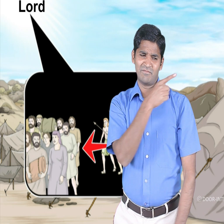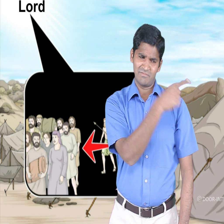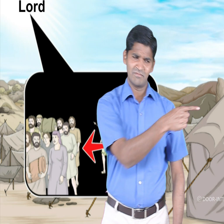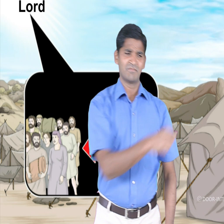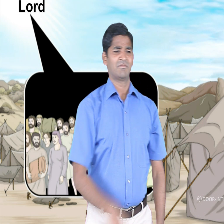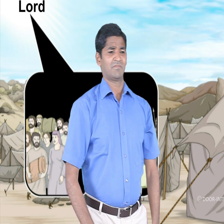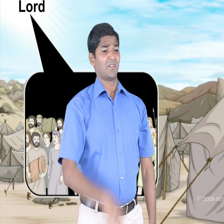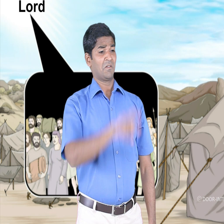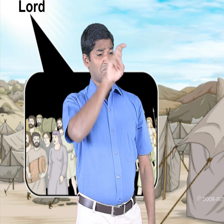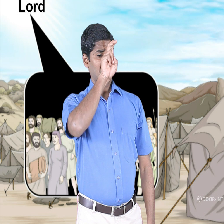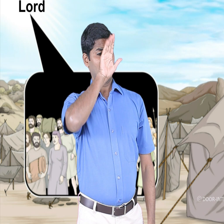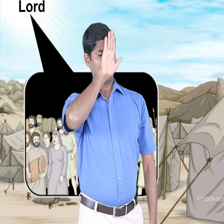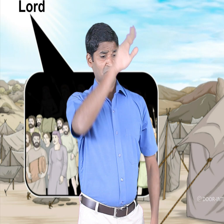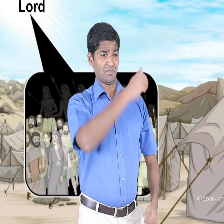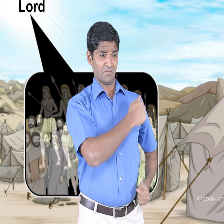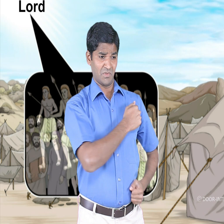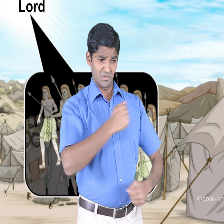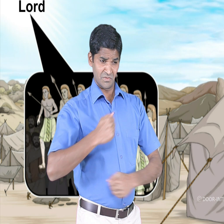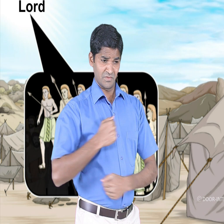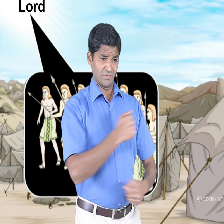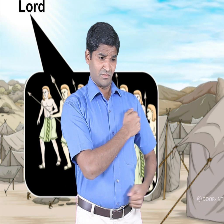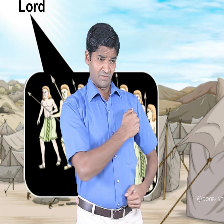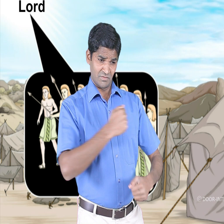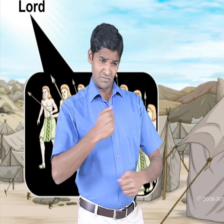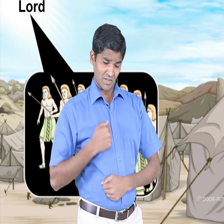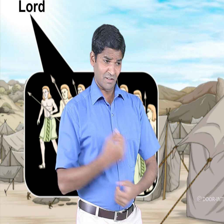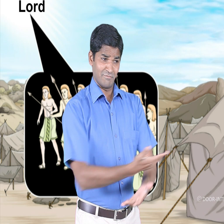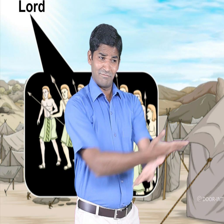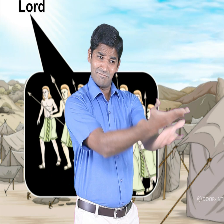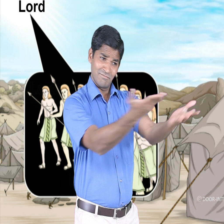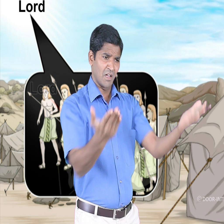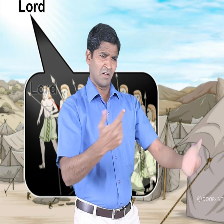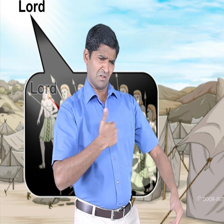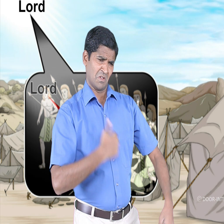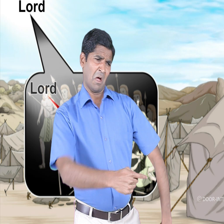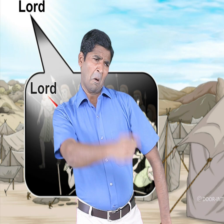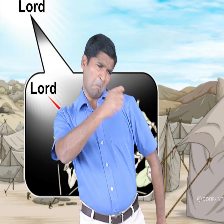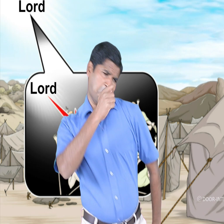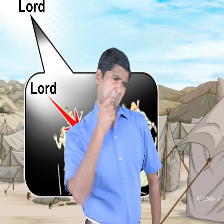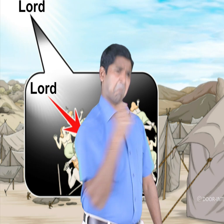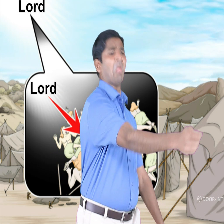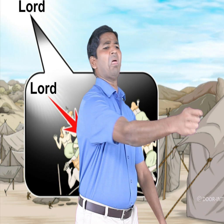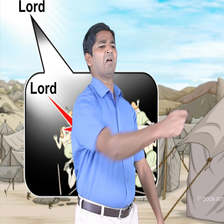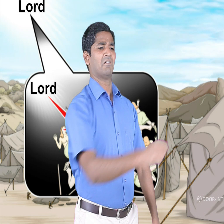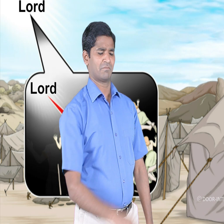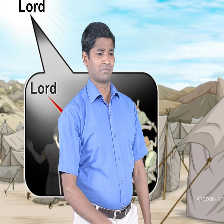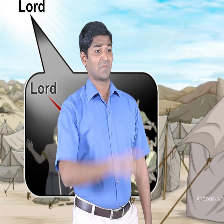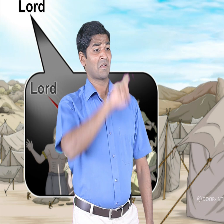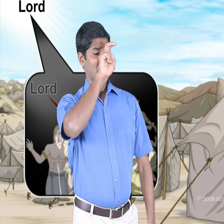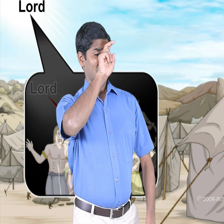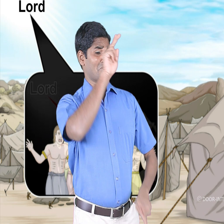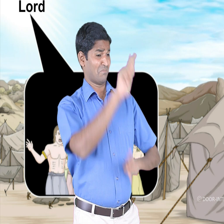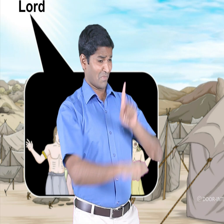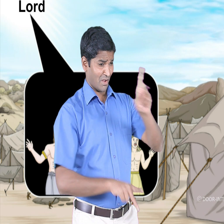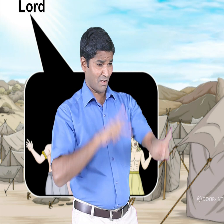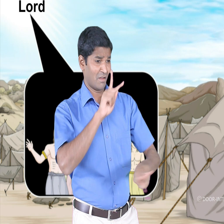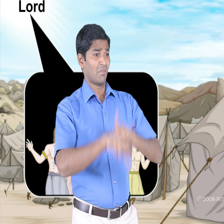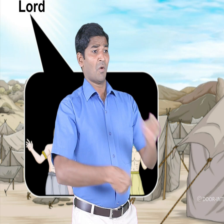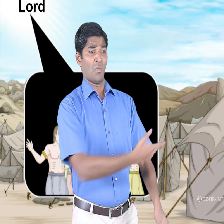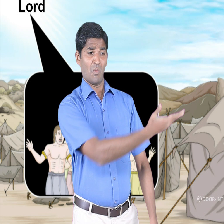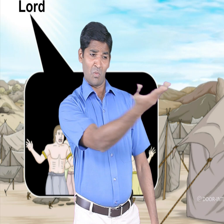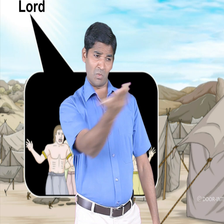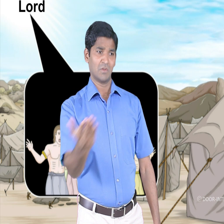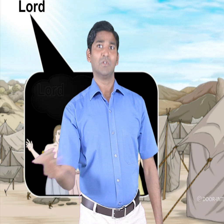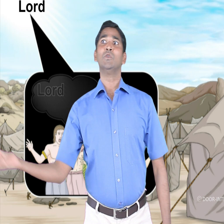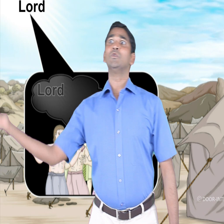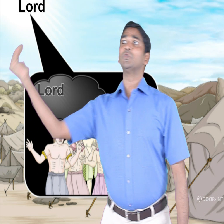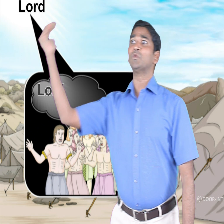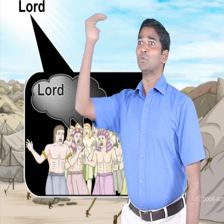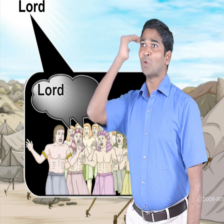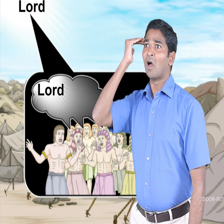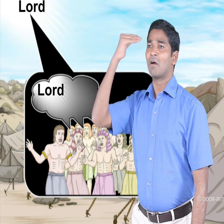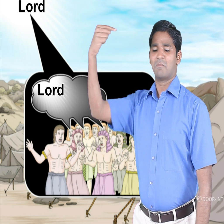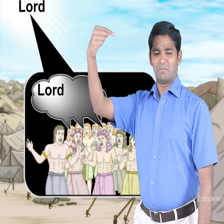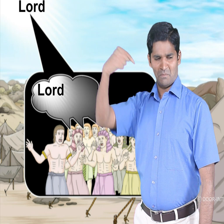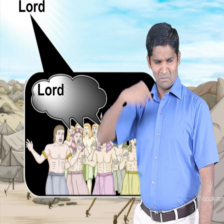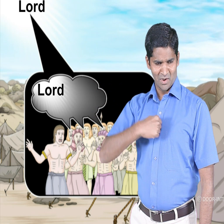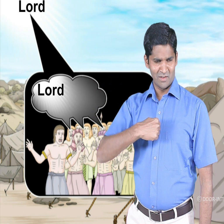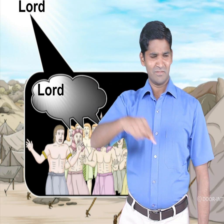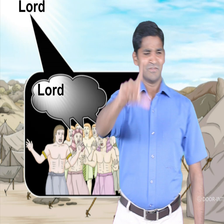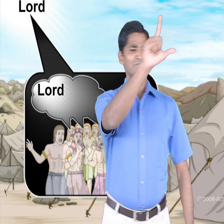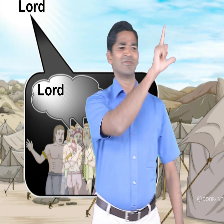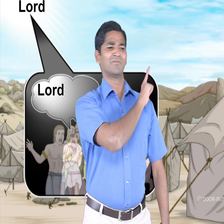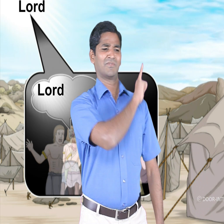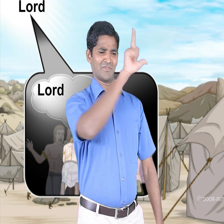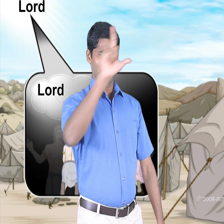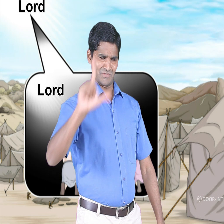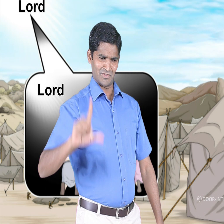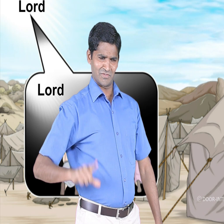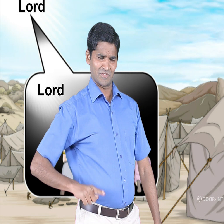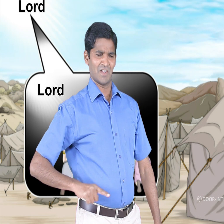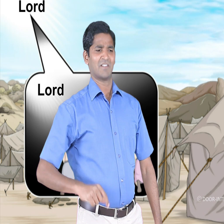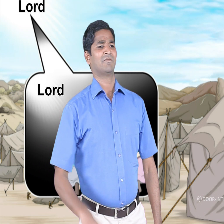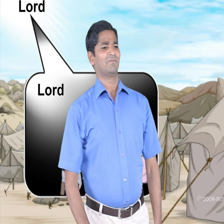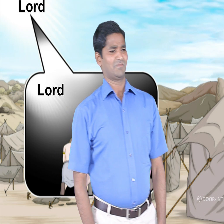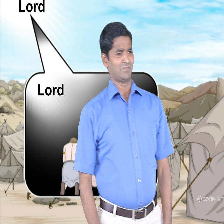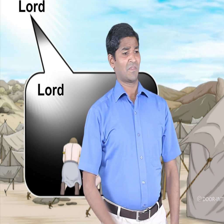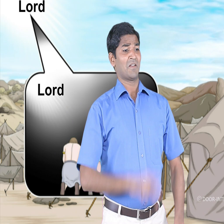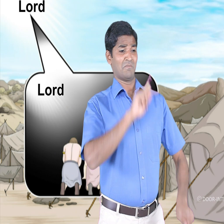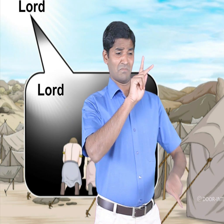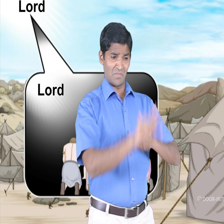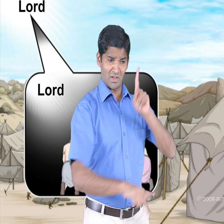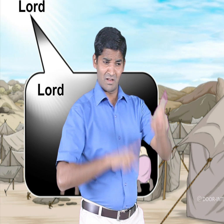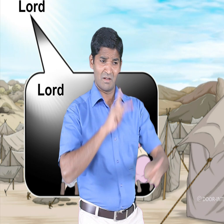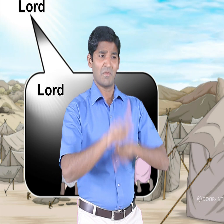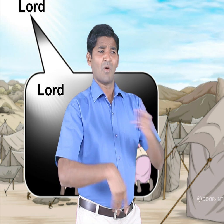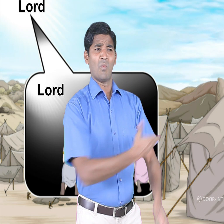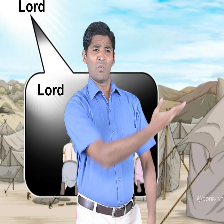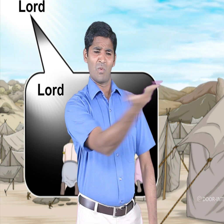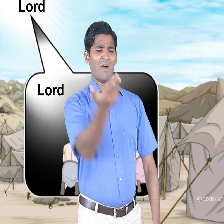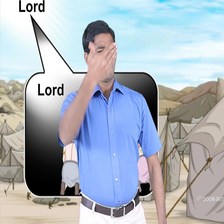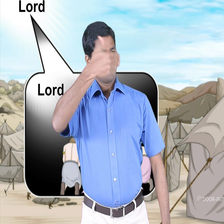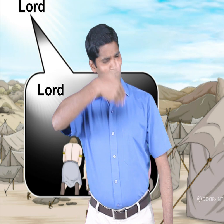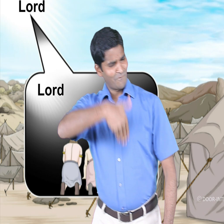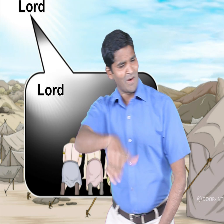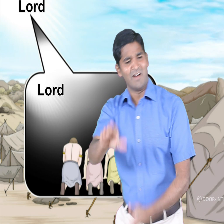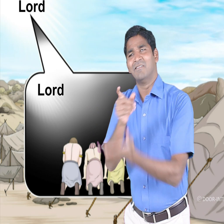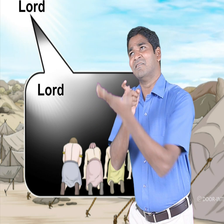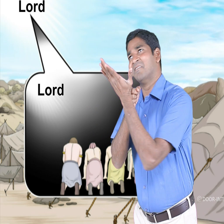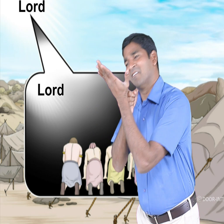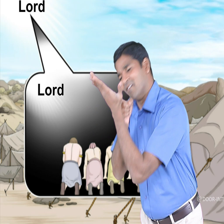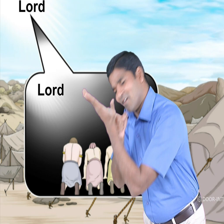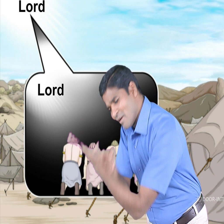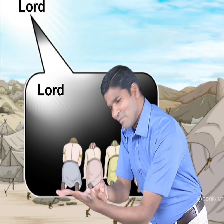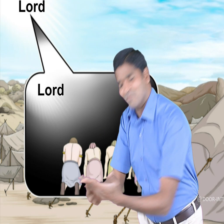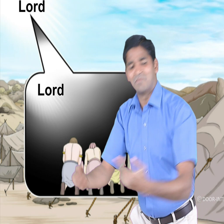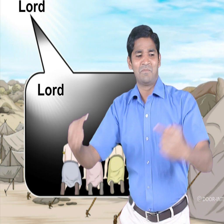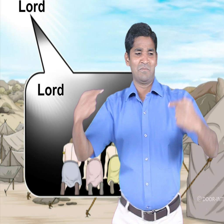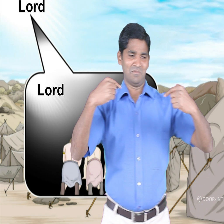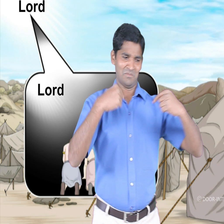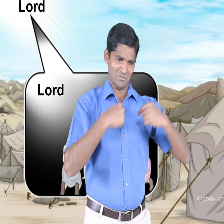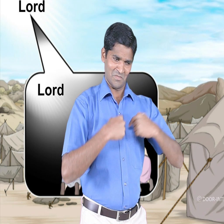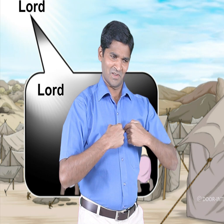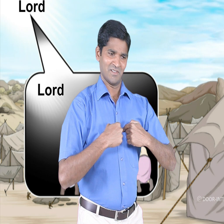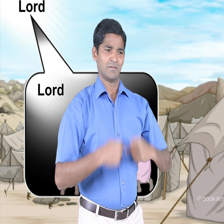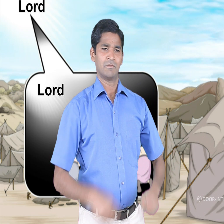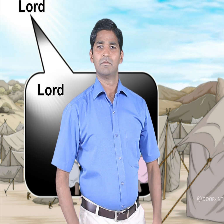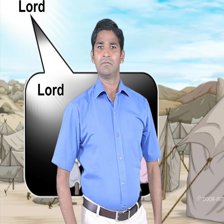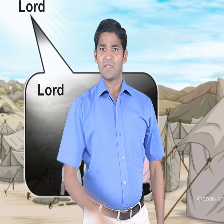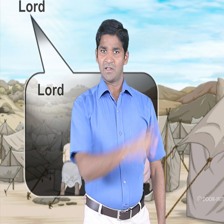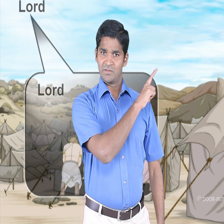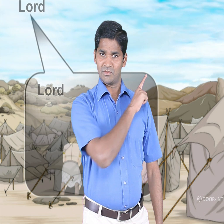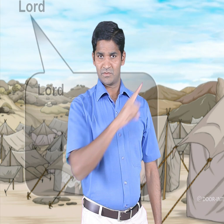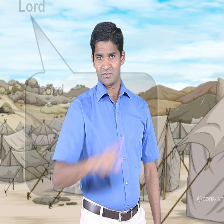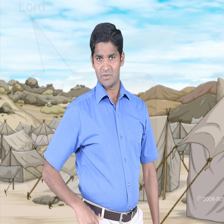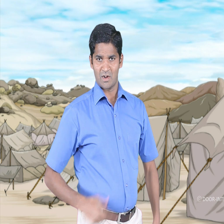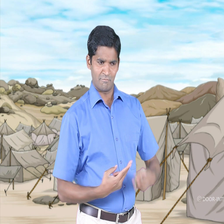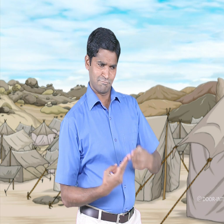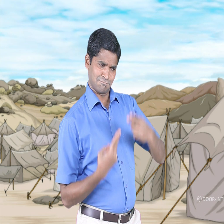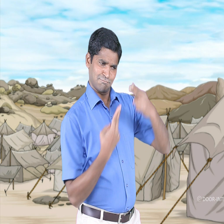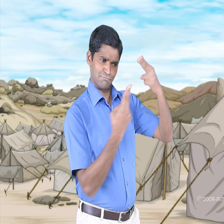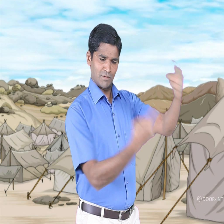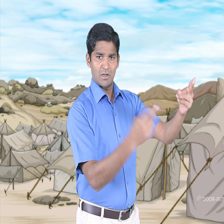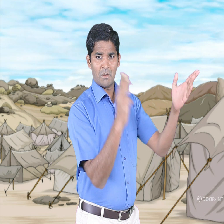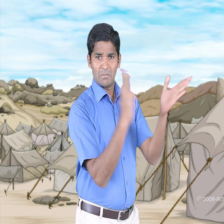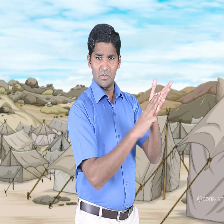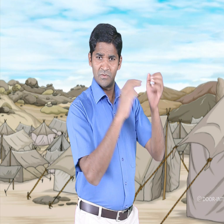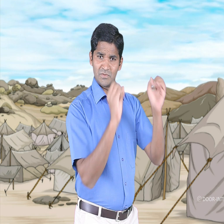But I will gain honor by means of Pharaoh and all his army, and the Egyptians will know that I am the LORD.”